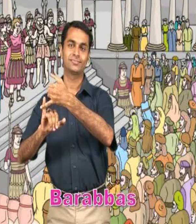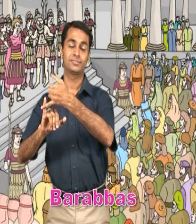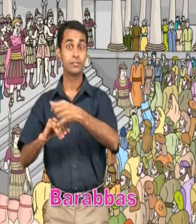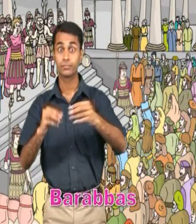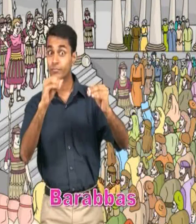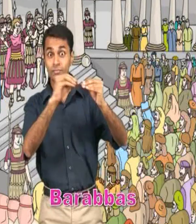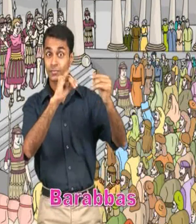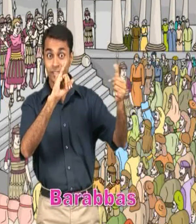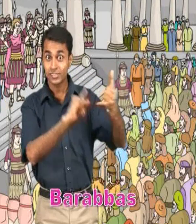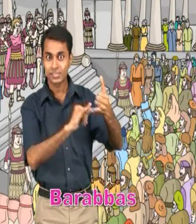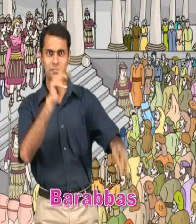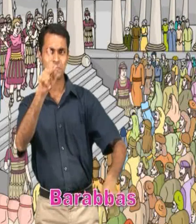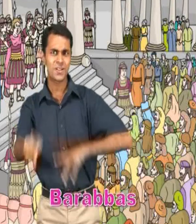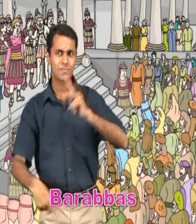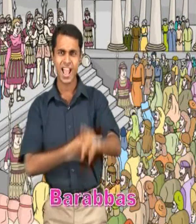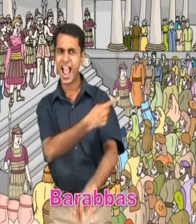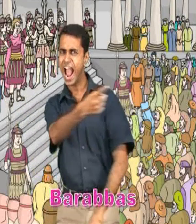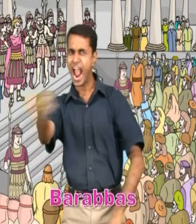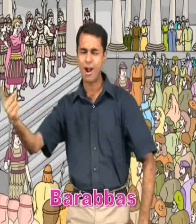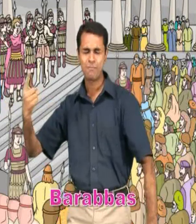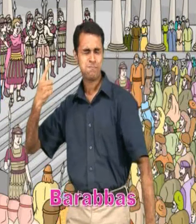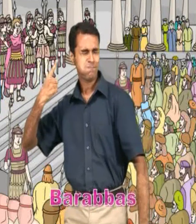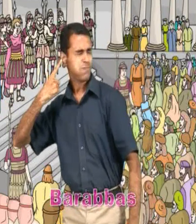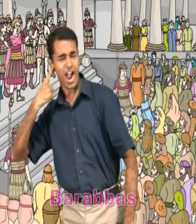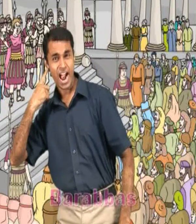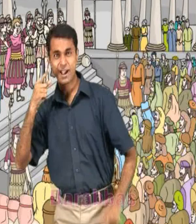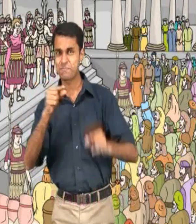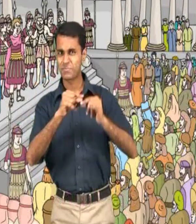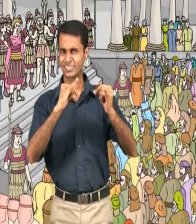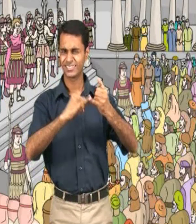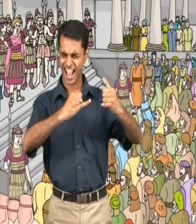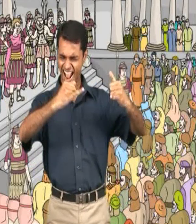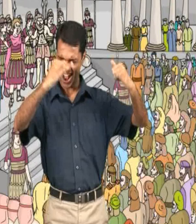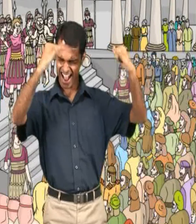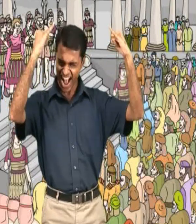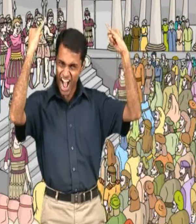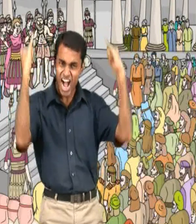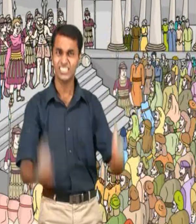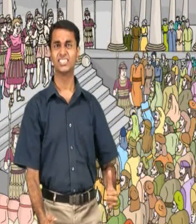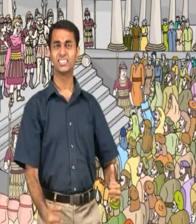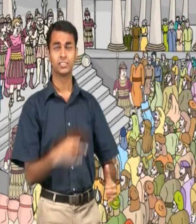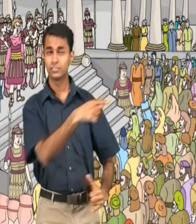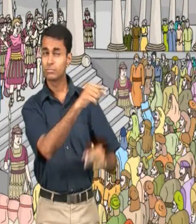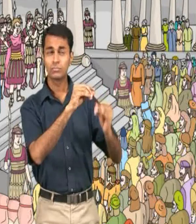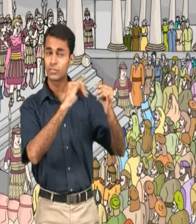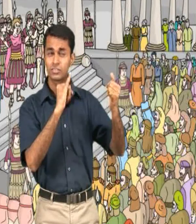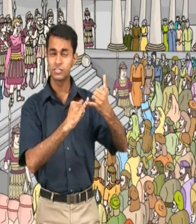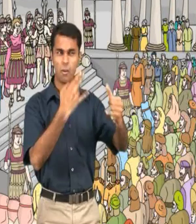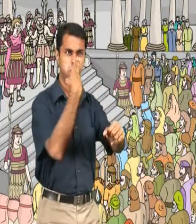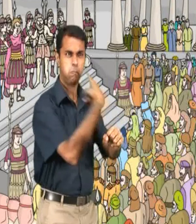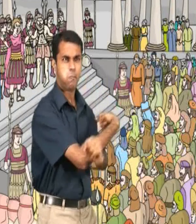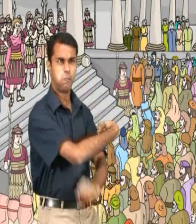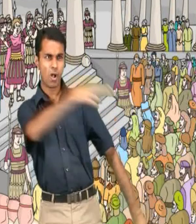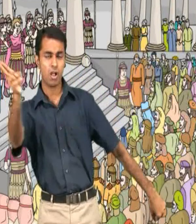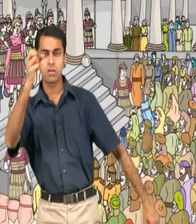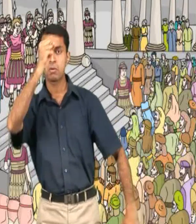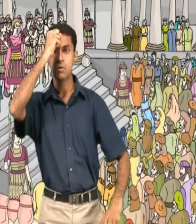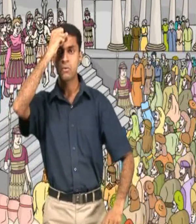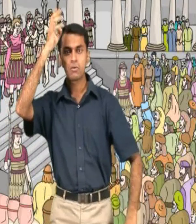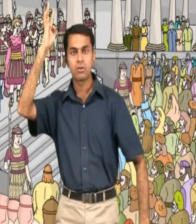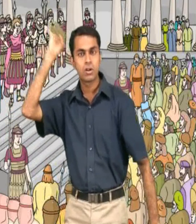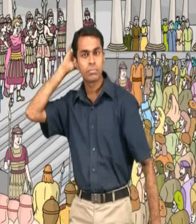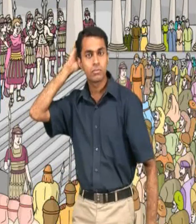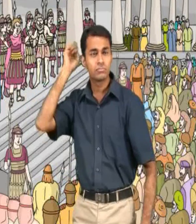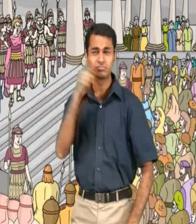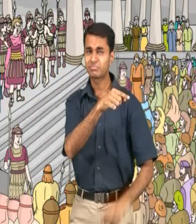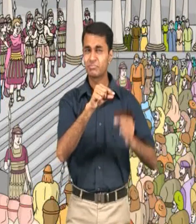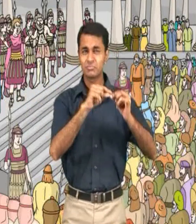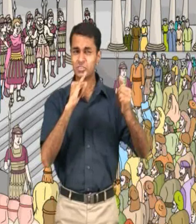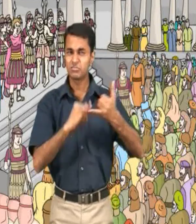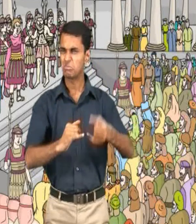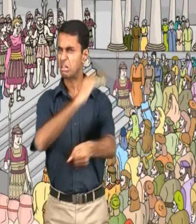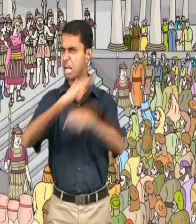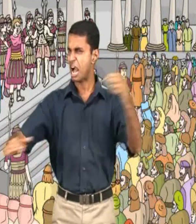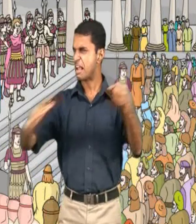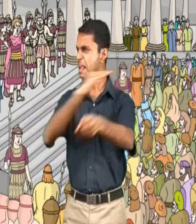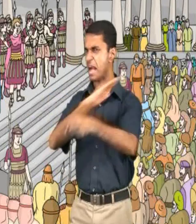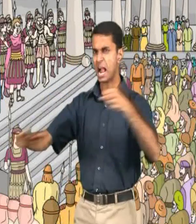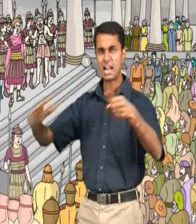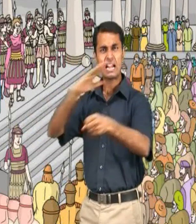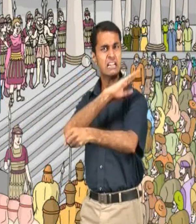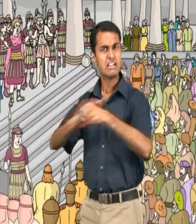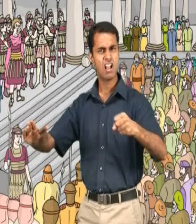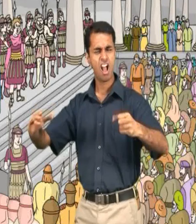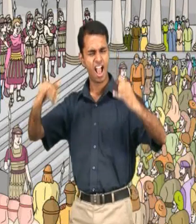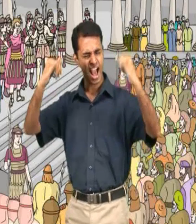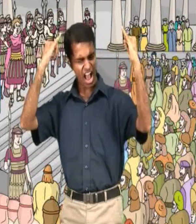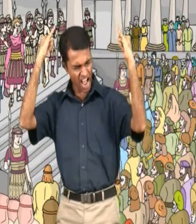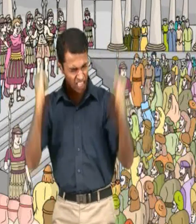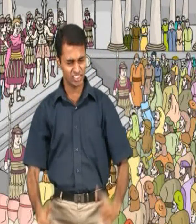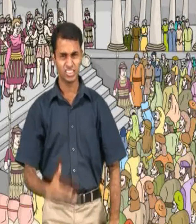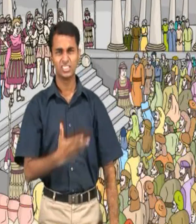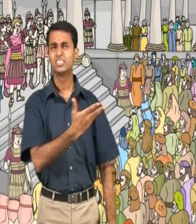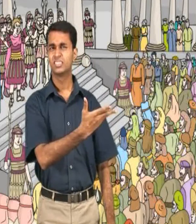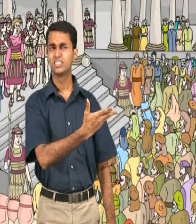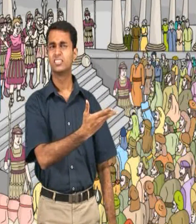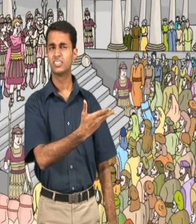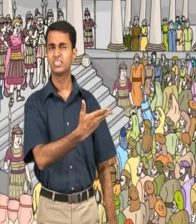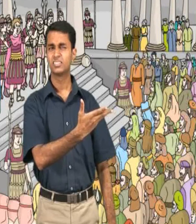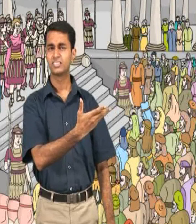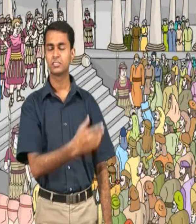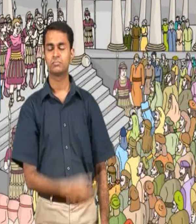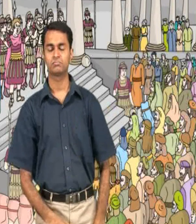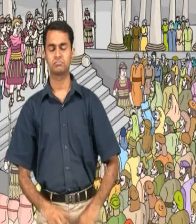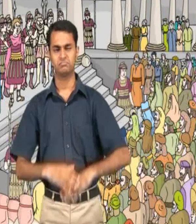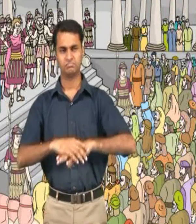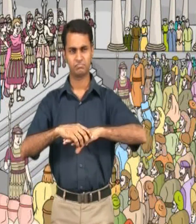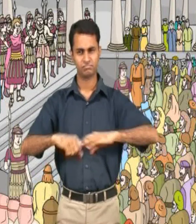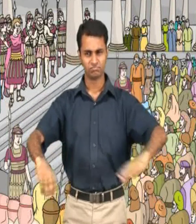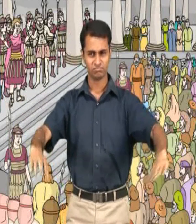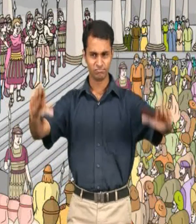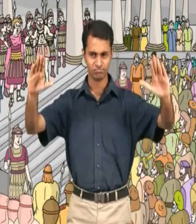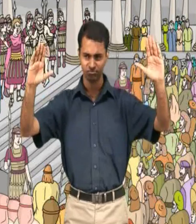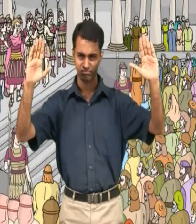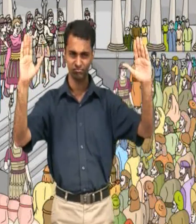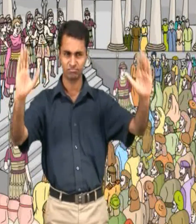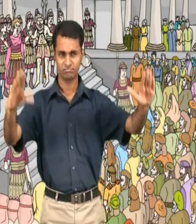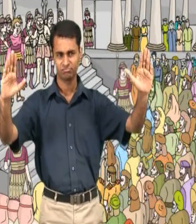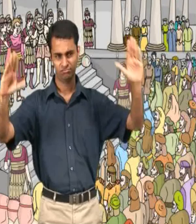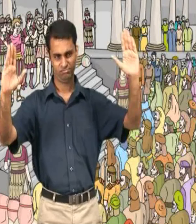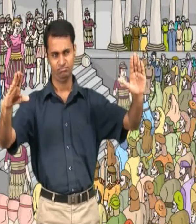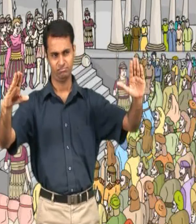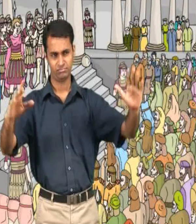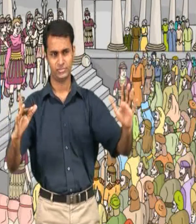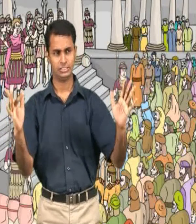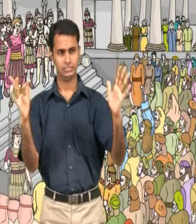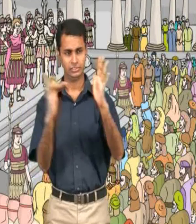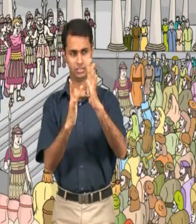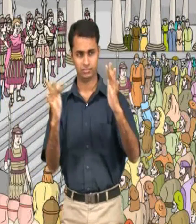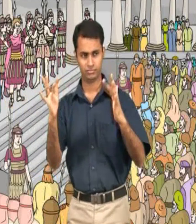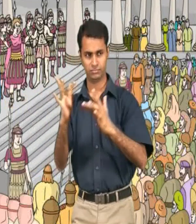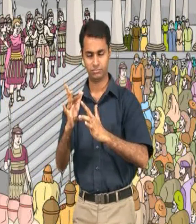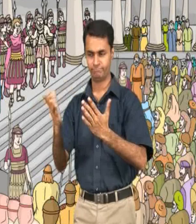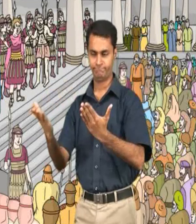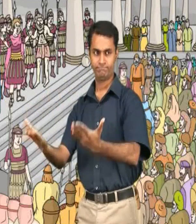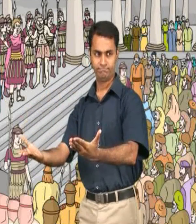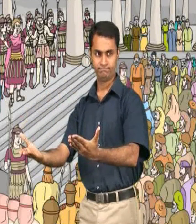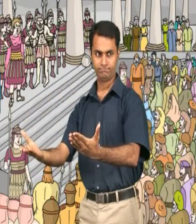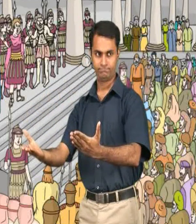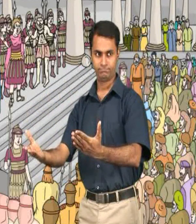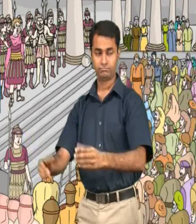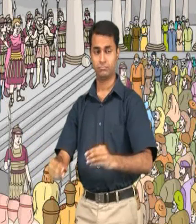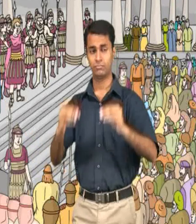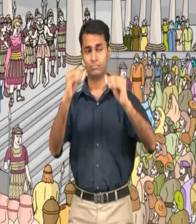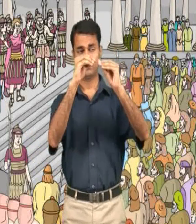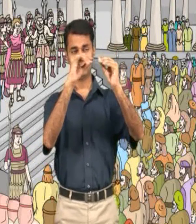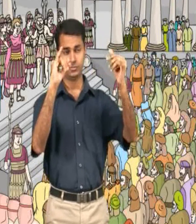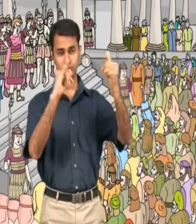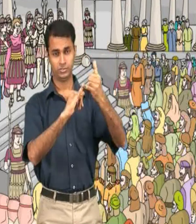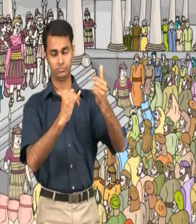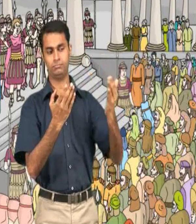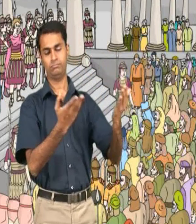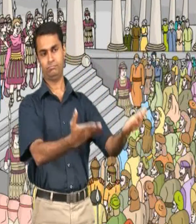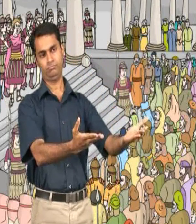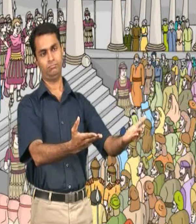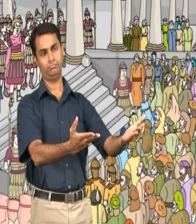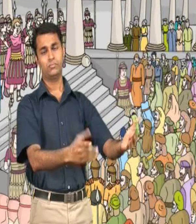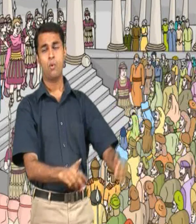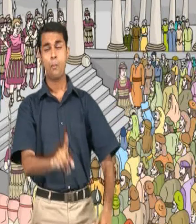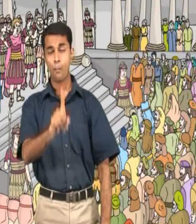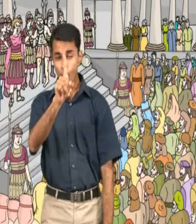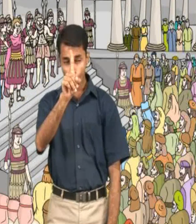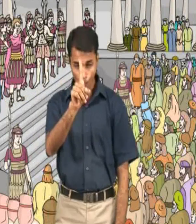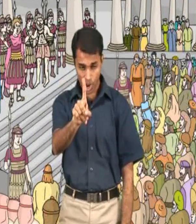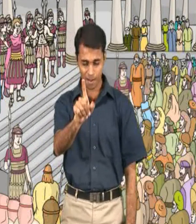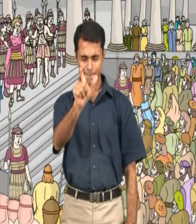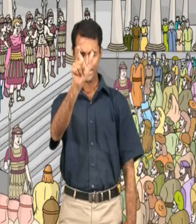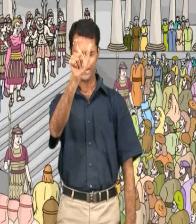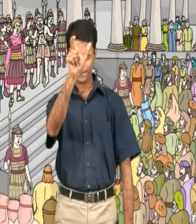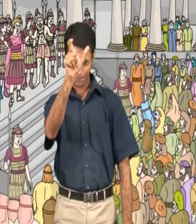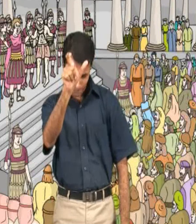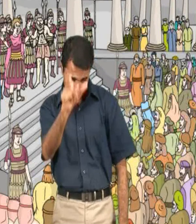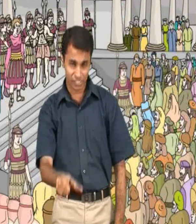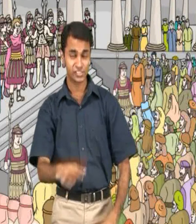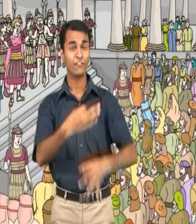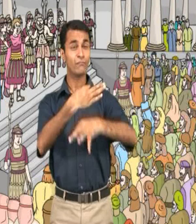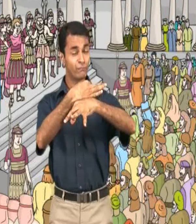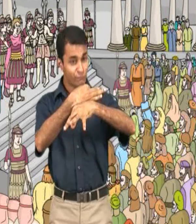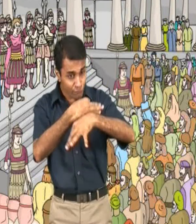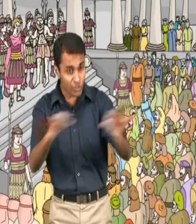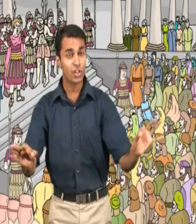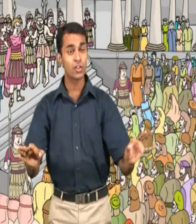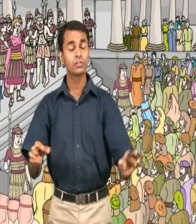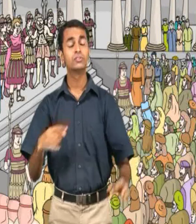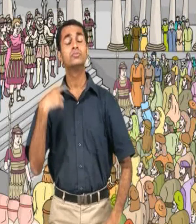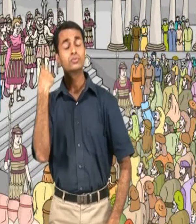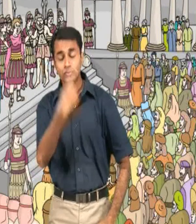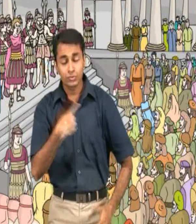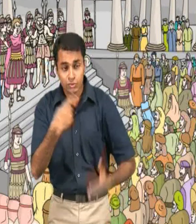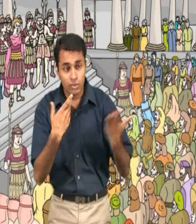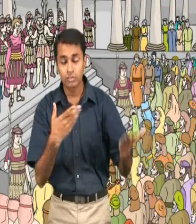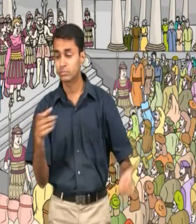So when the crowd had assembled, Pilate asked them, “Which one do you want me to release to you: Barabbas, or Jesus who is called Christ?”